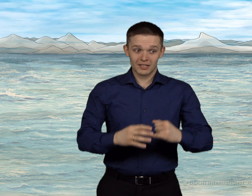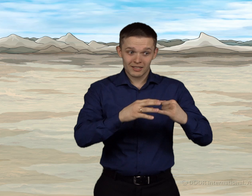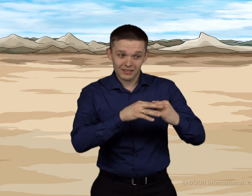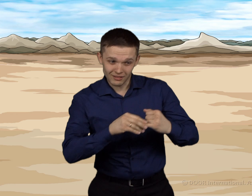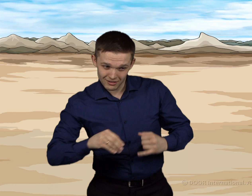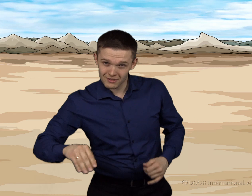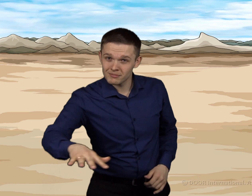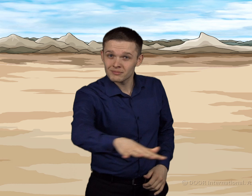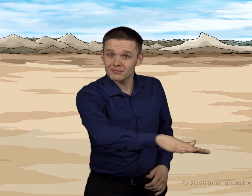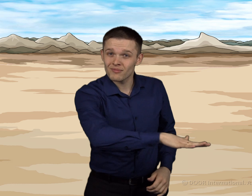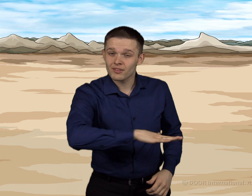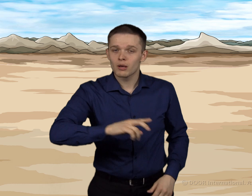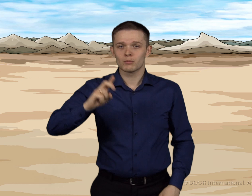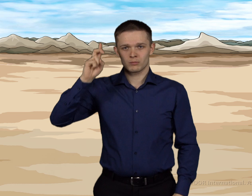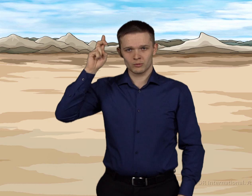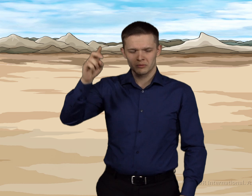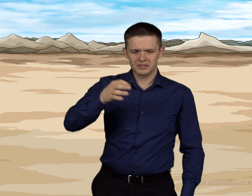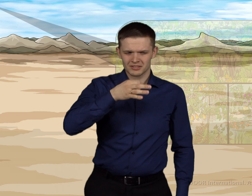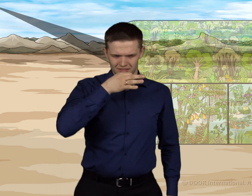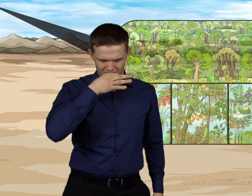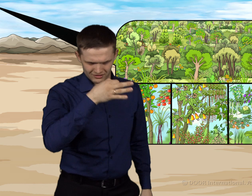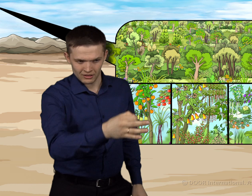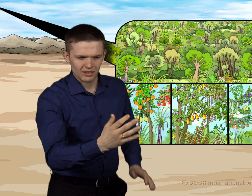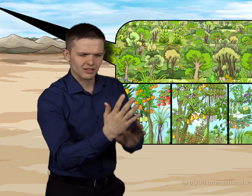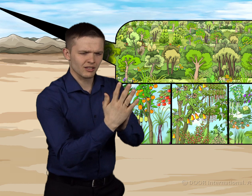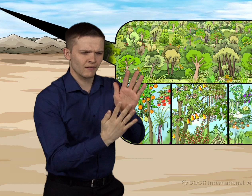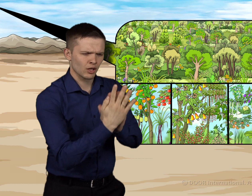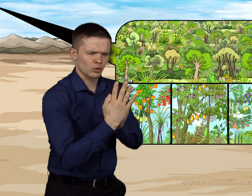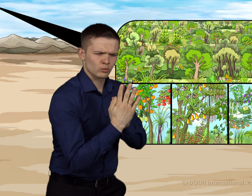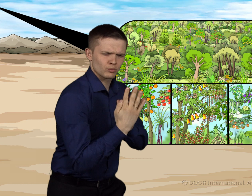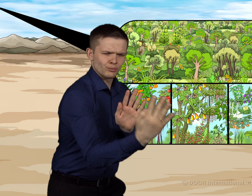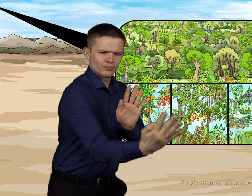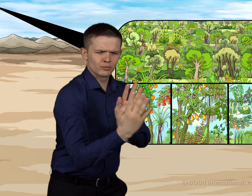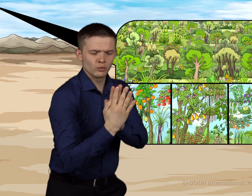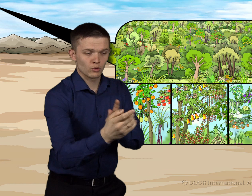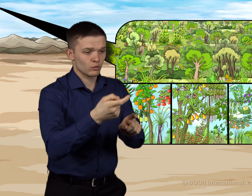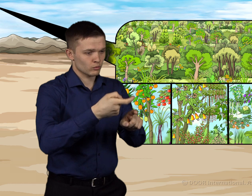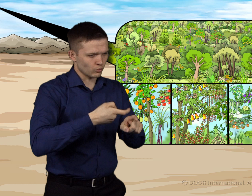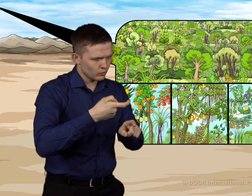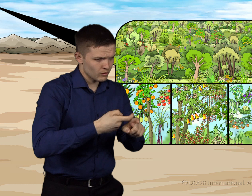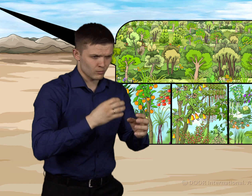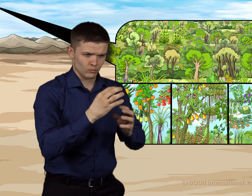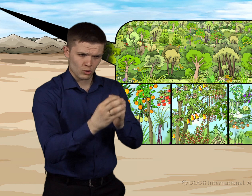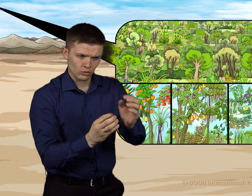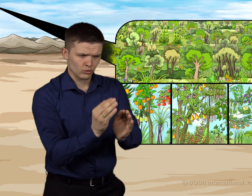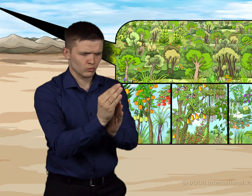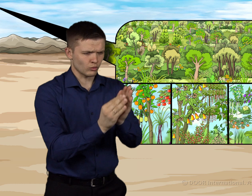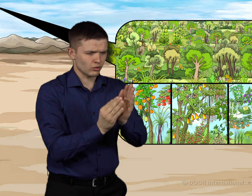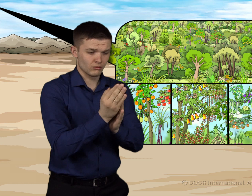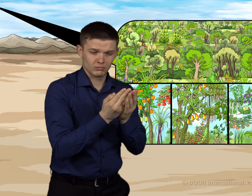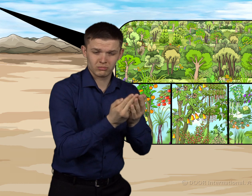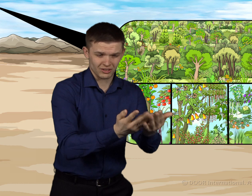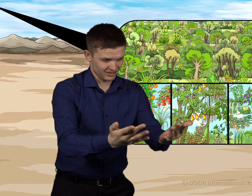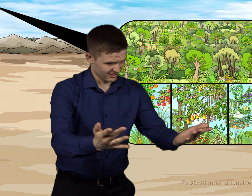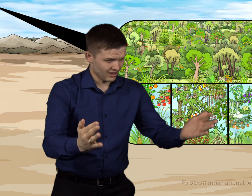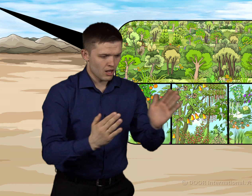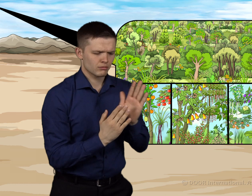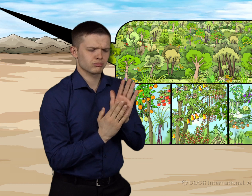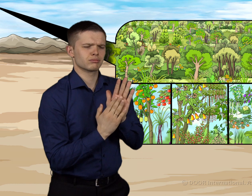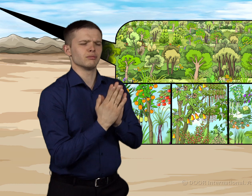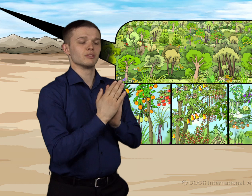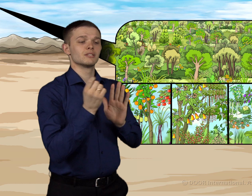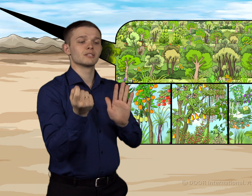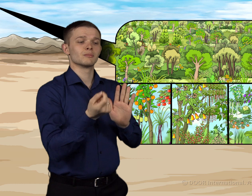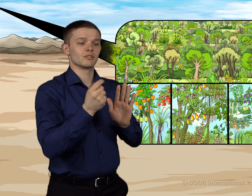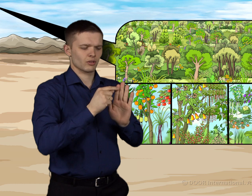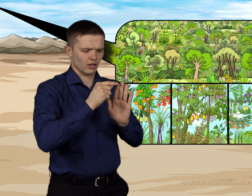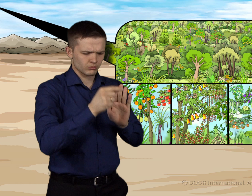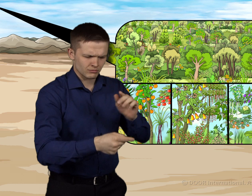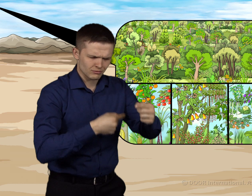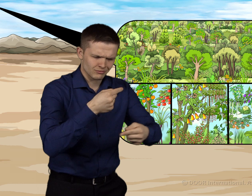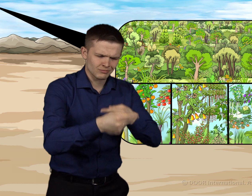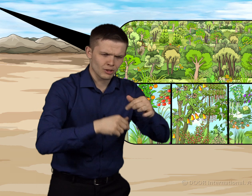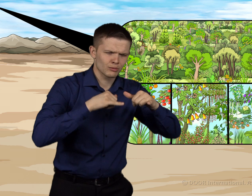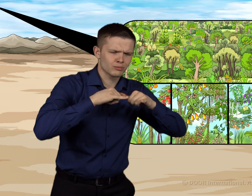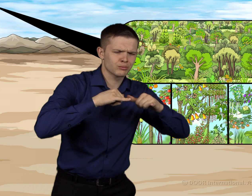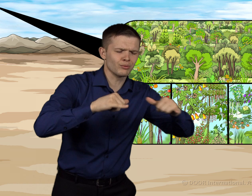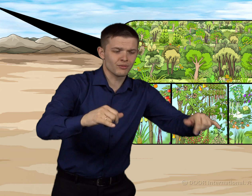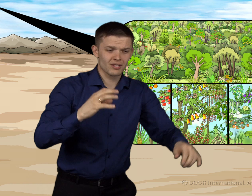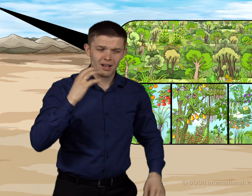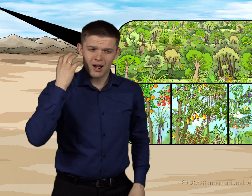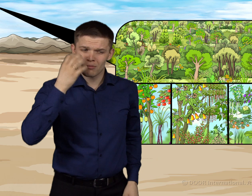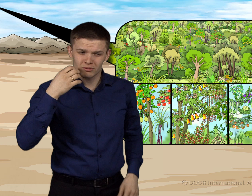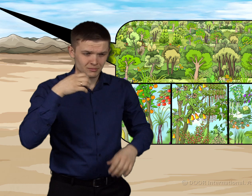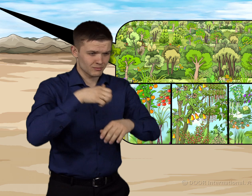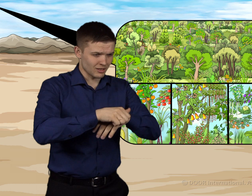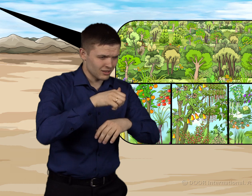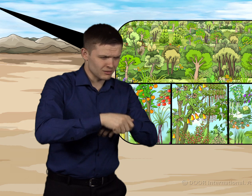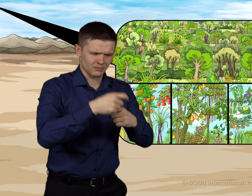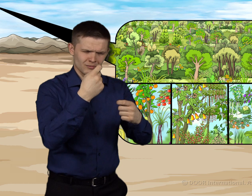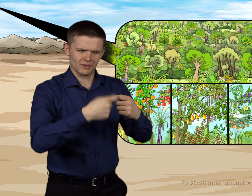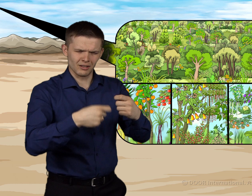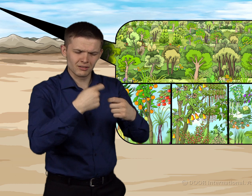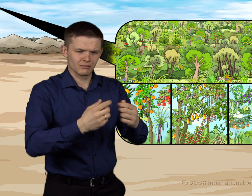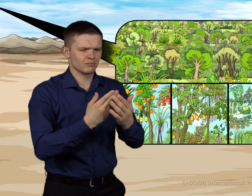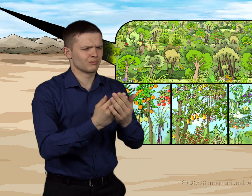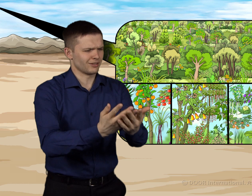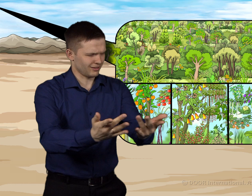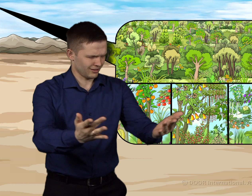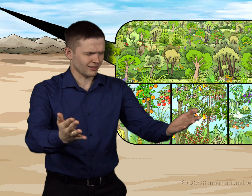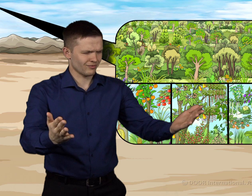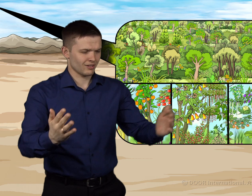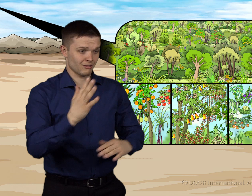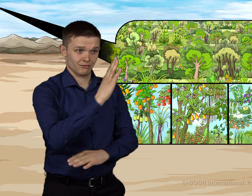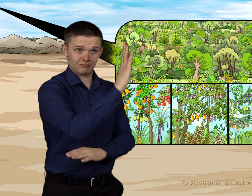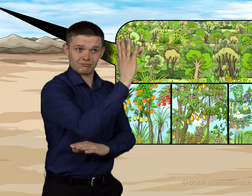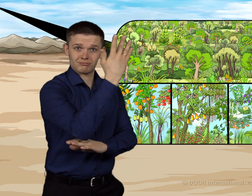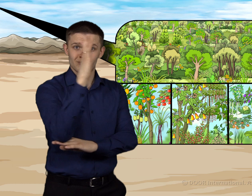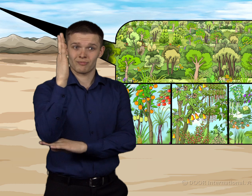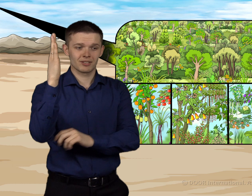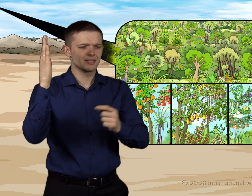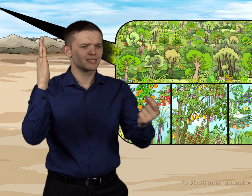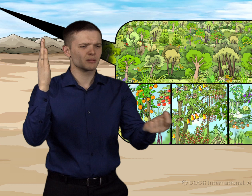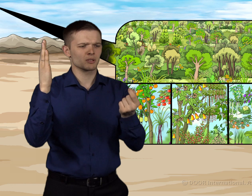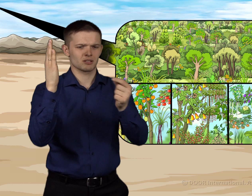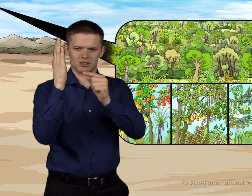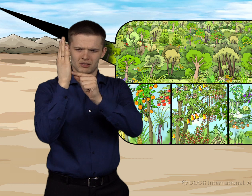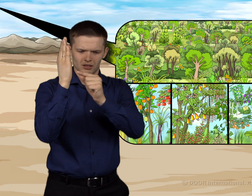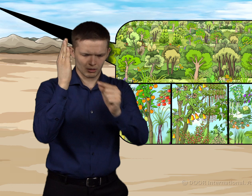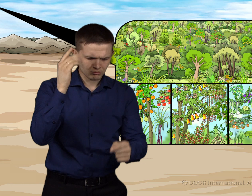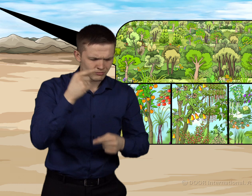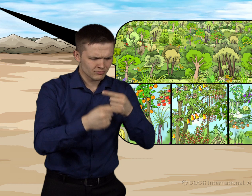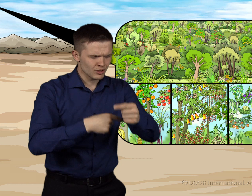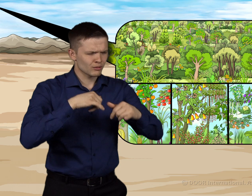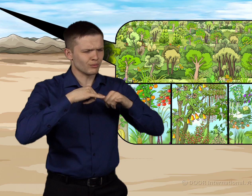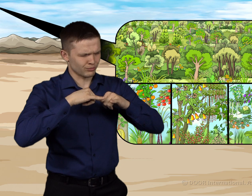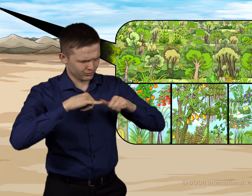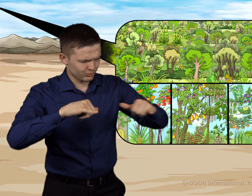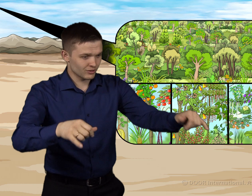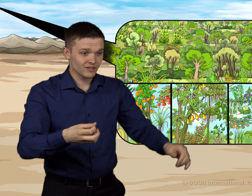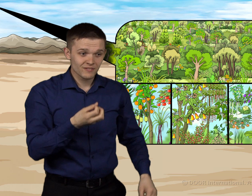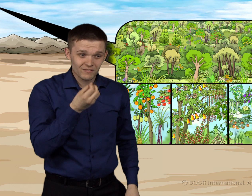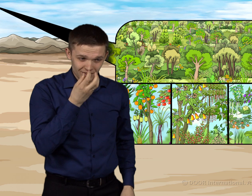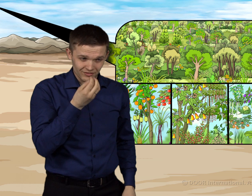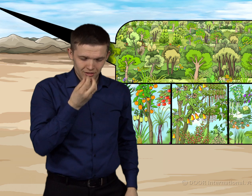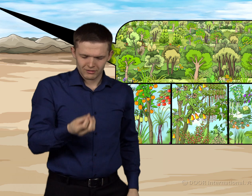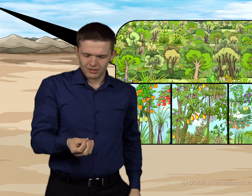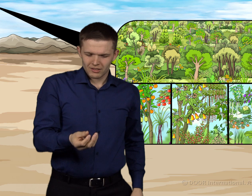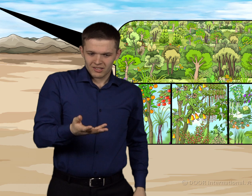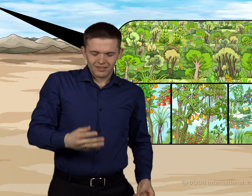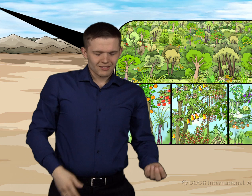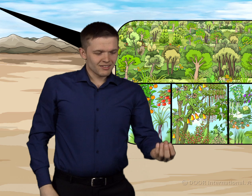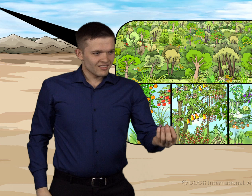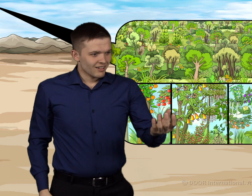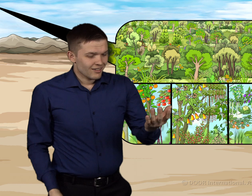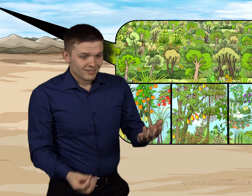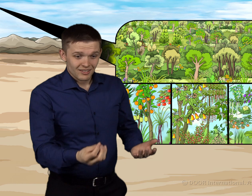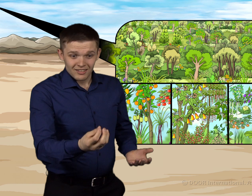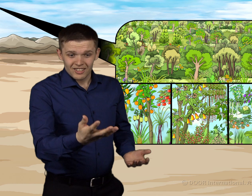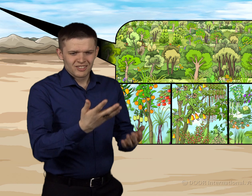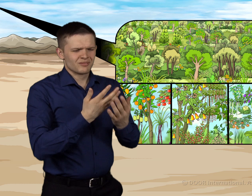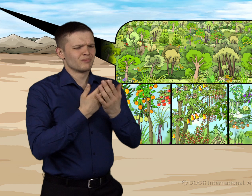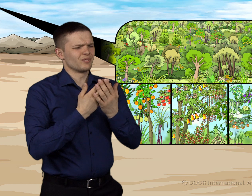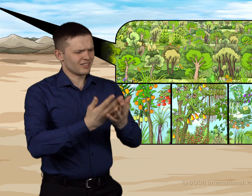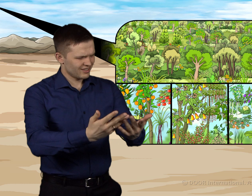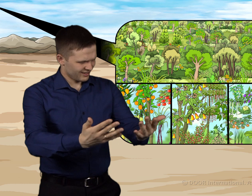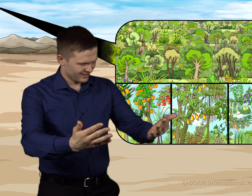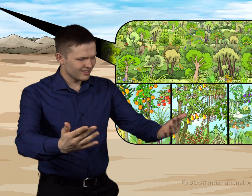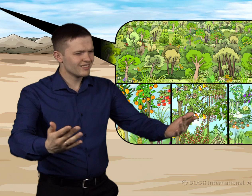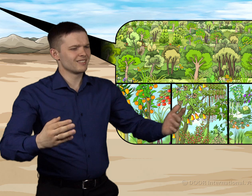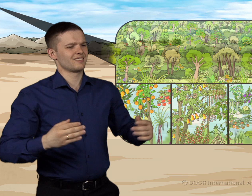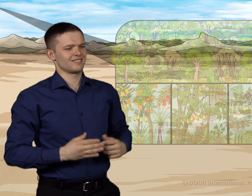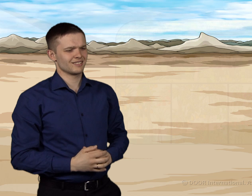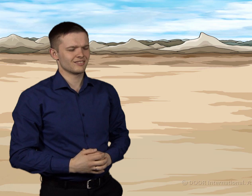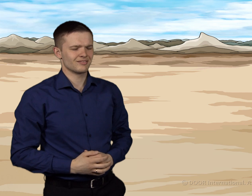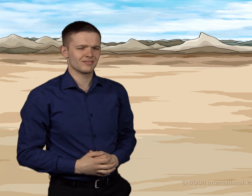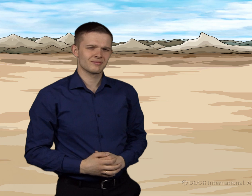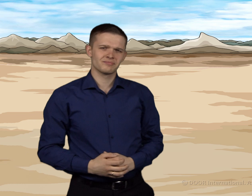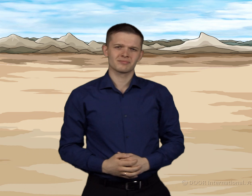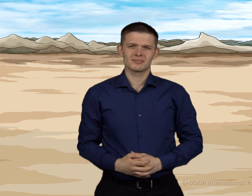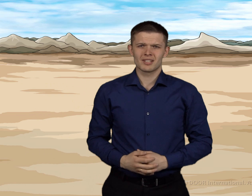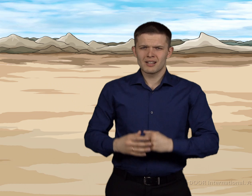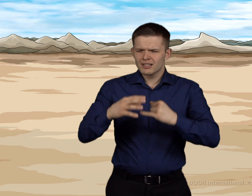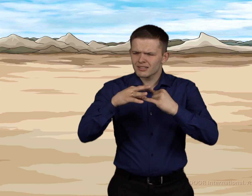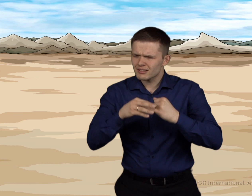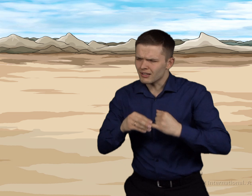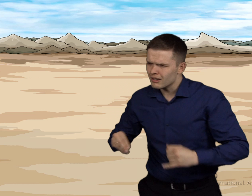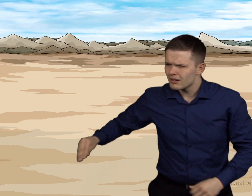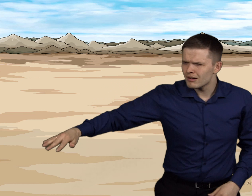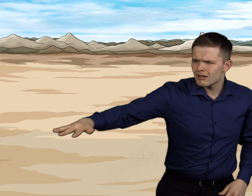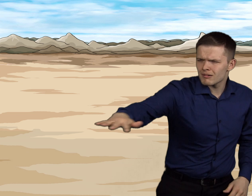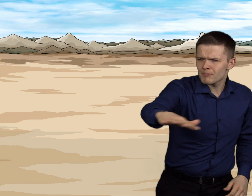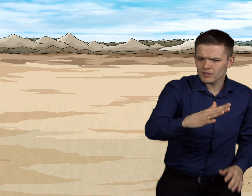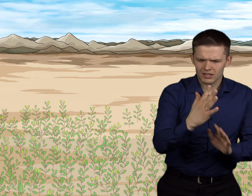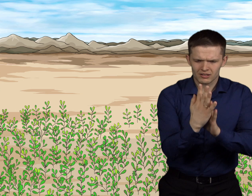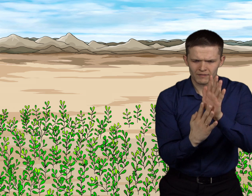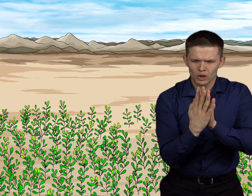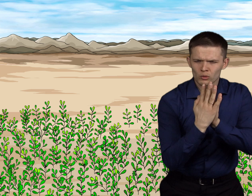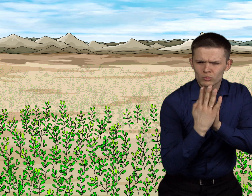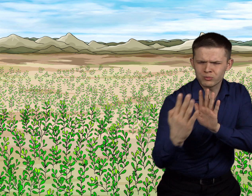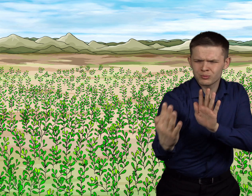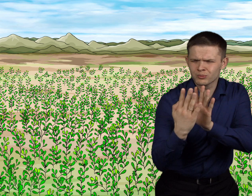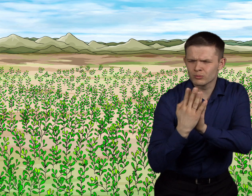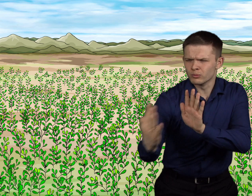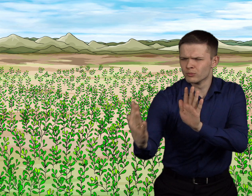Then God said, “Let the earth bring forth vegetation: seed-bearing plants and fruit trees, each bearing fruit with seed according to its kind.” And it was so.